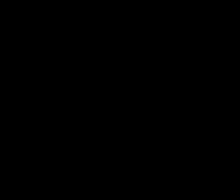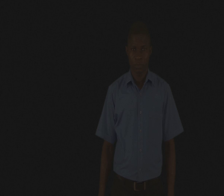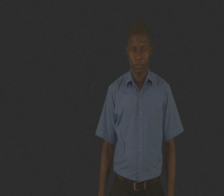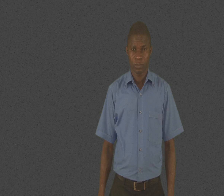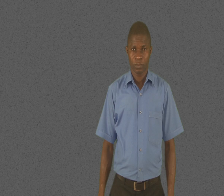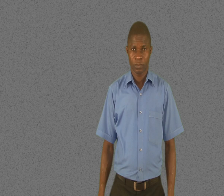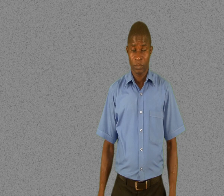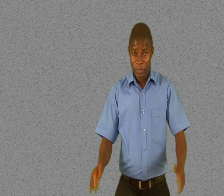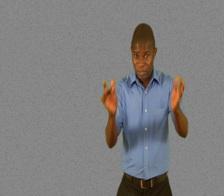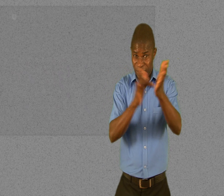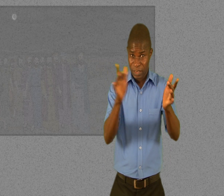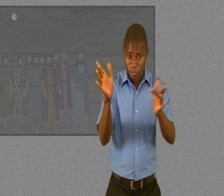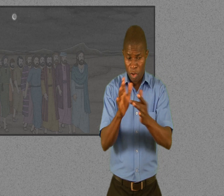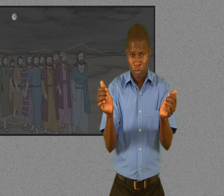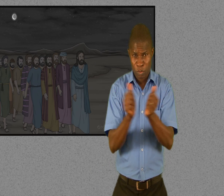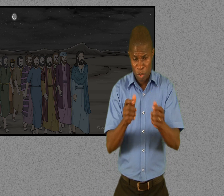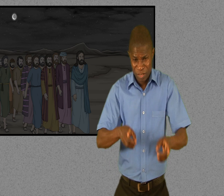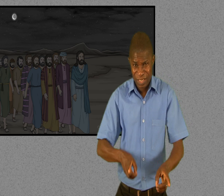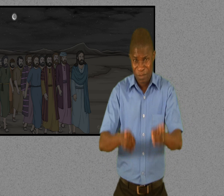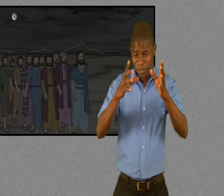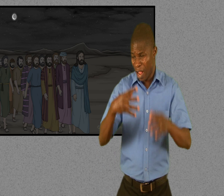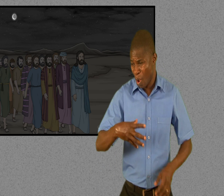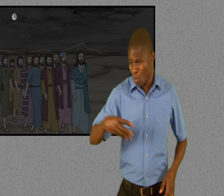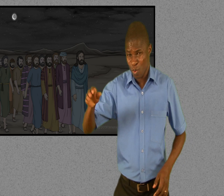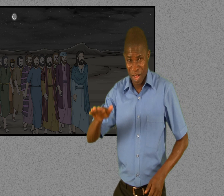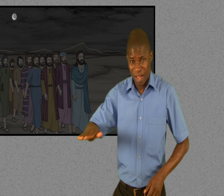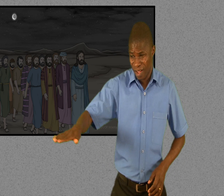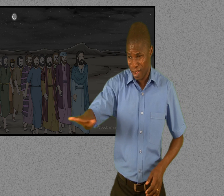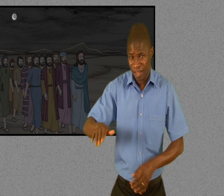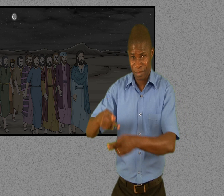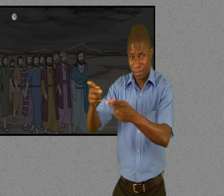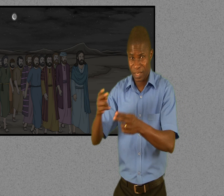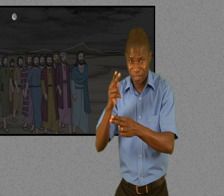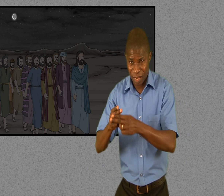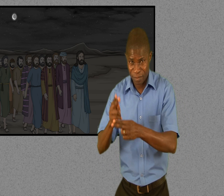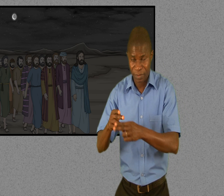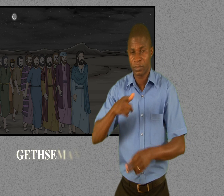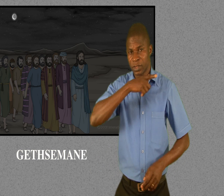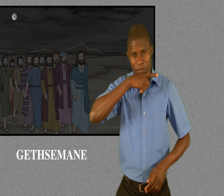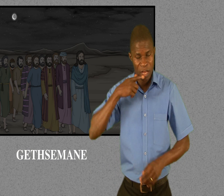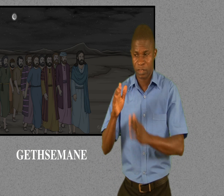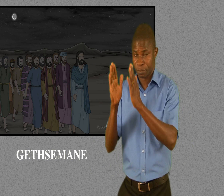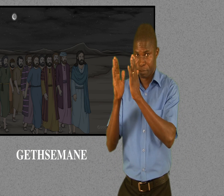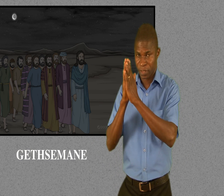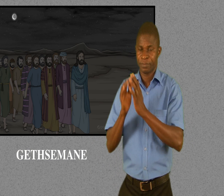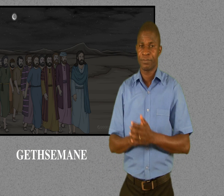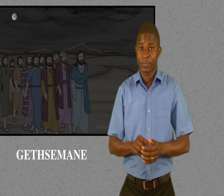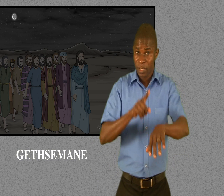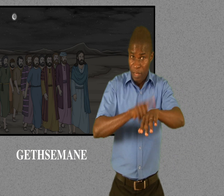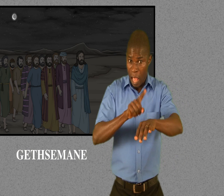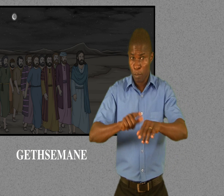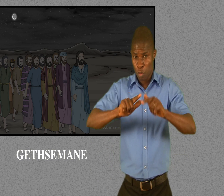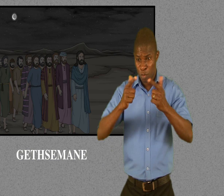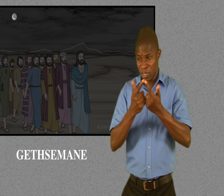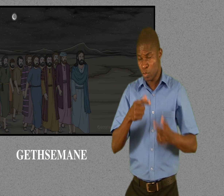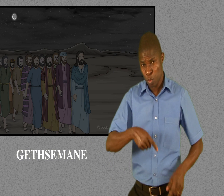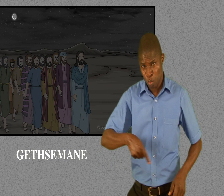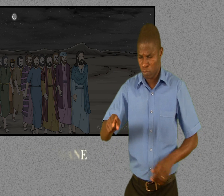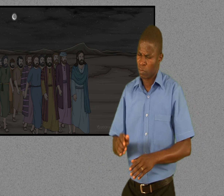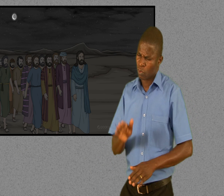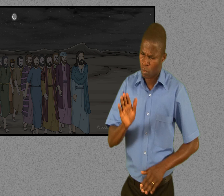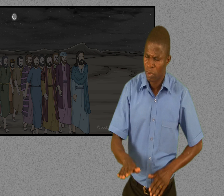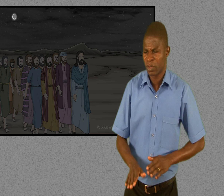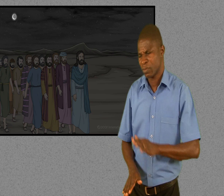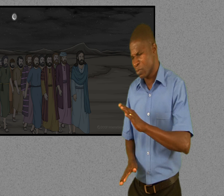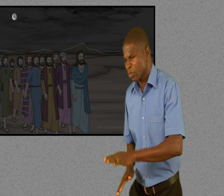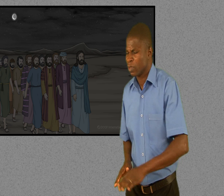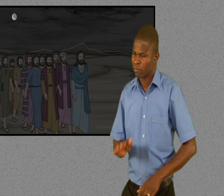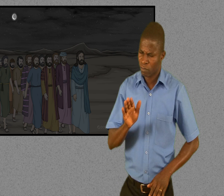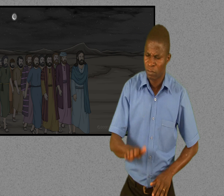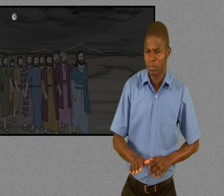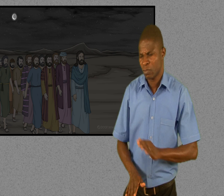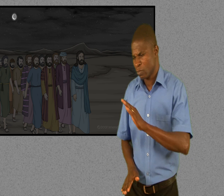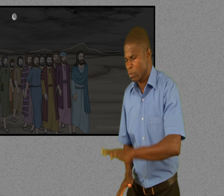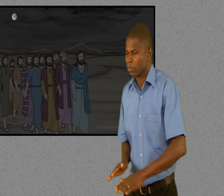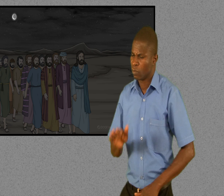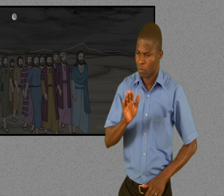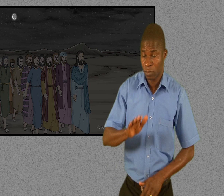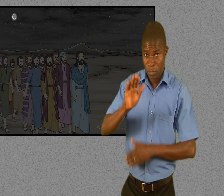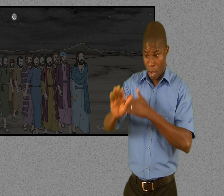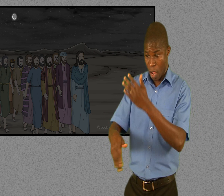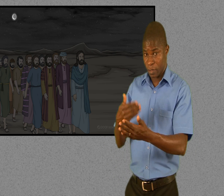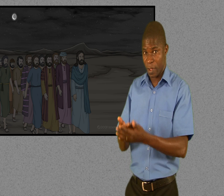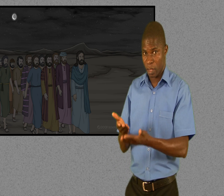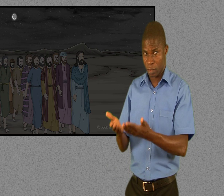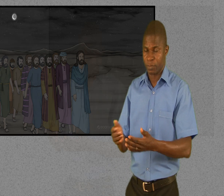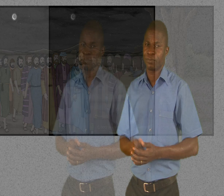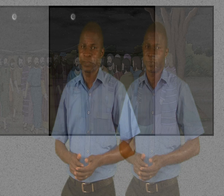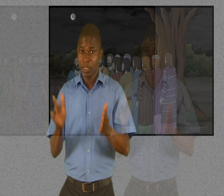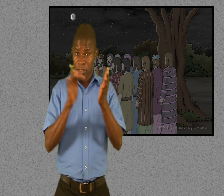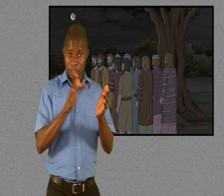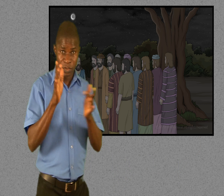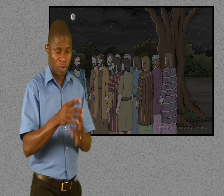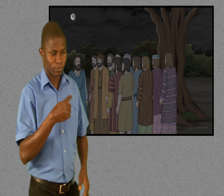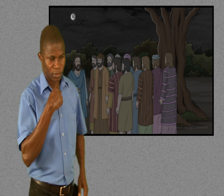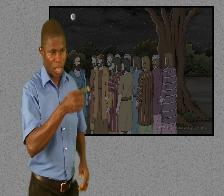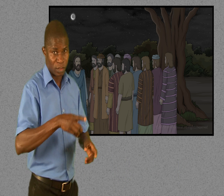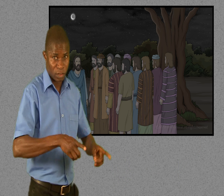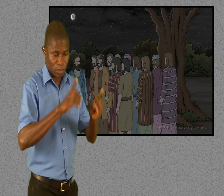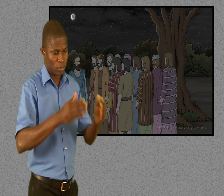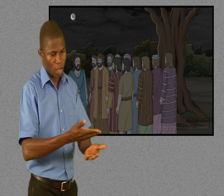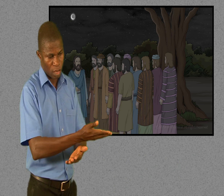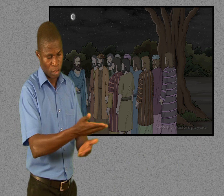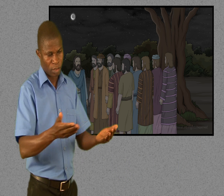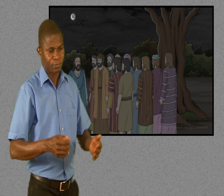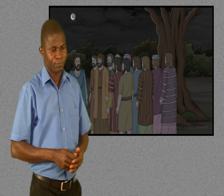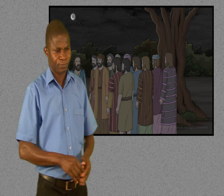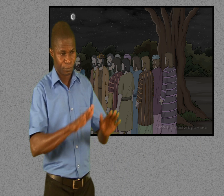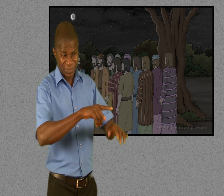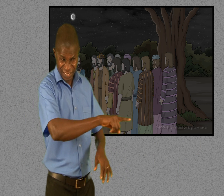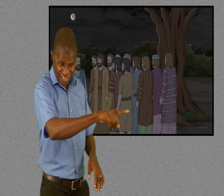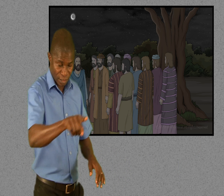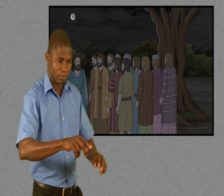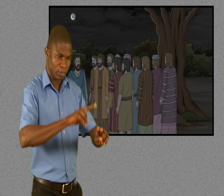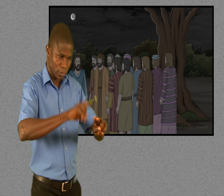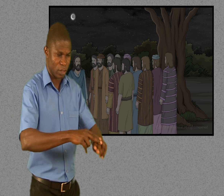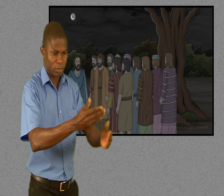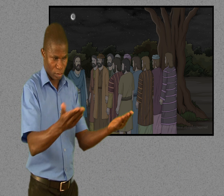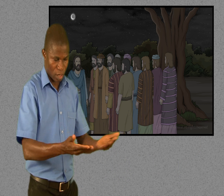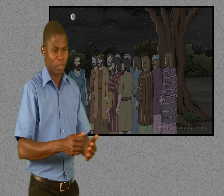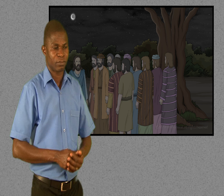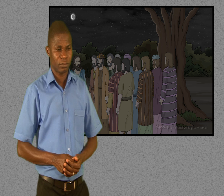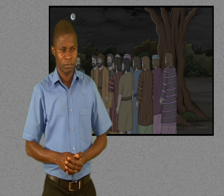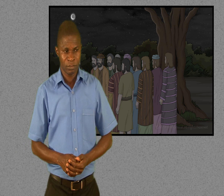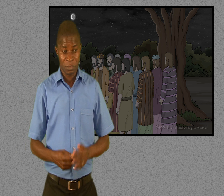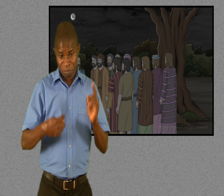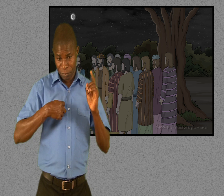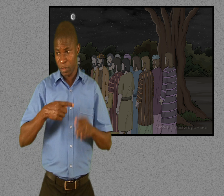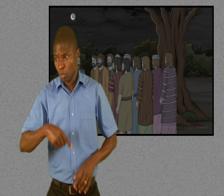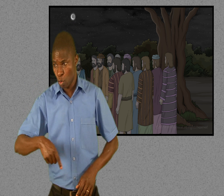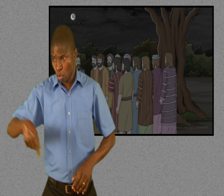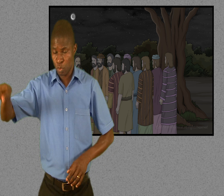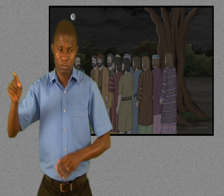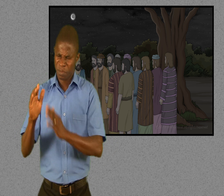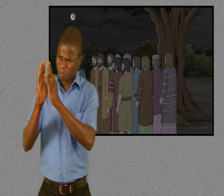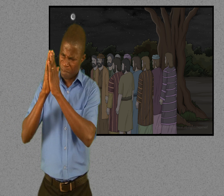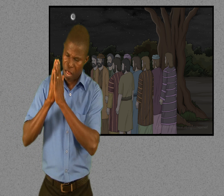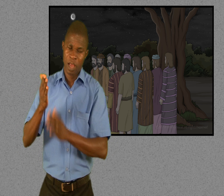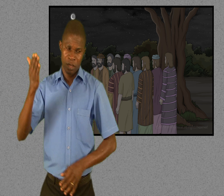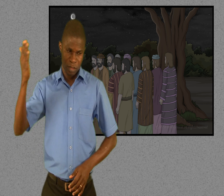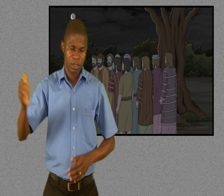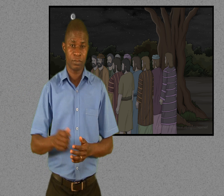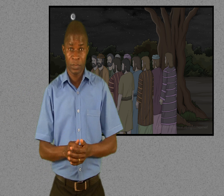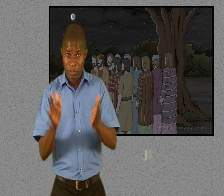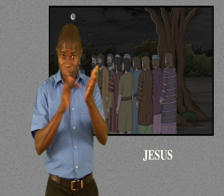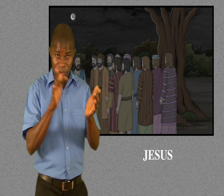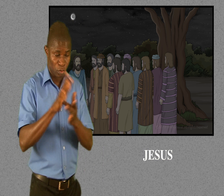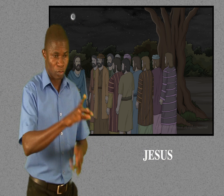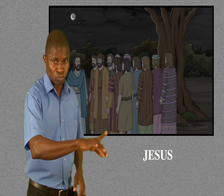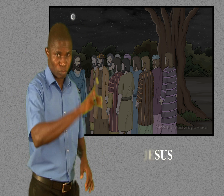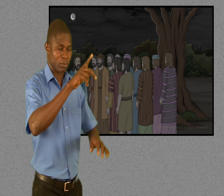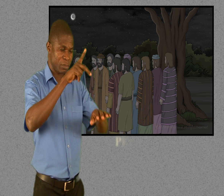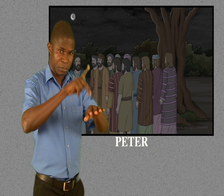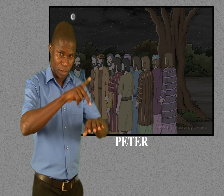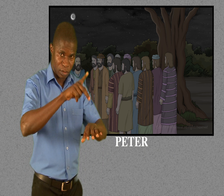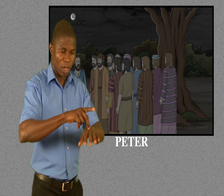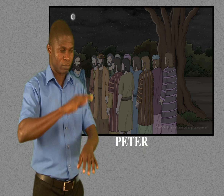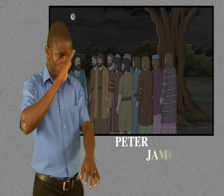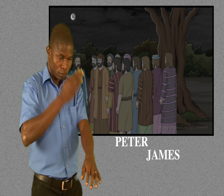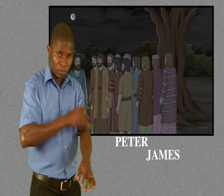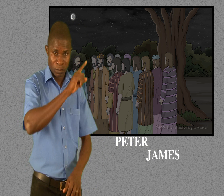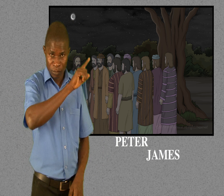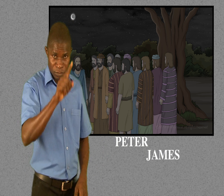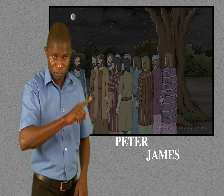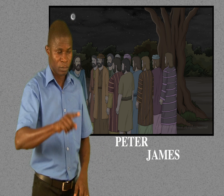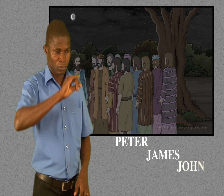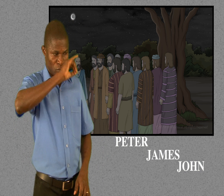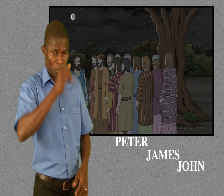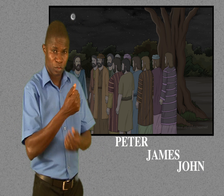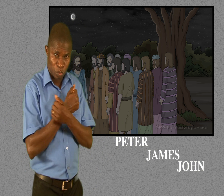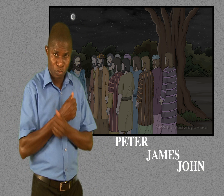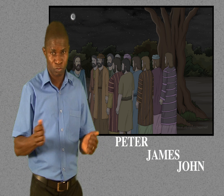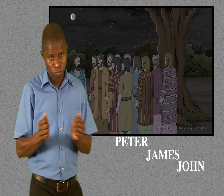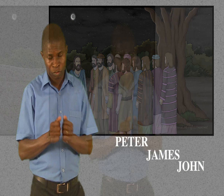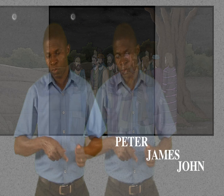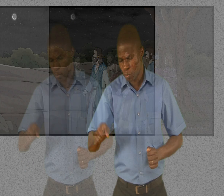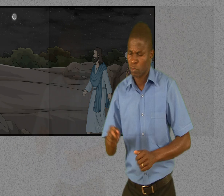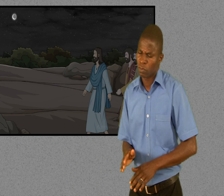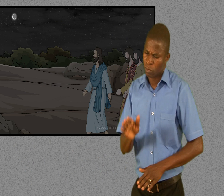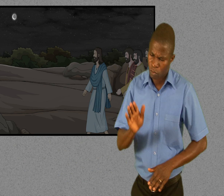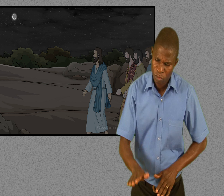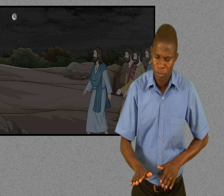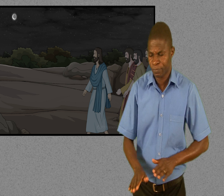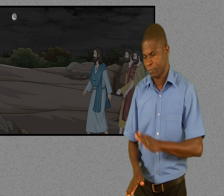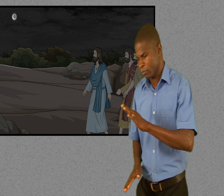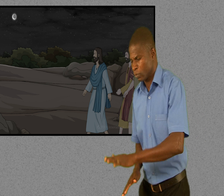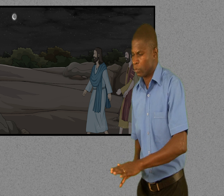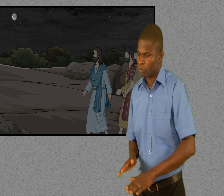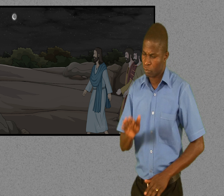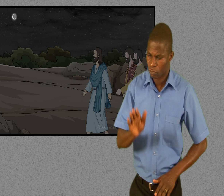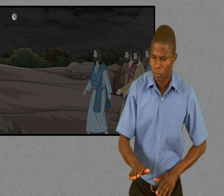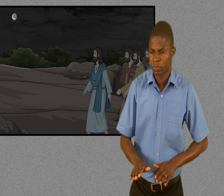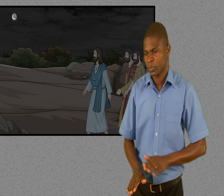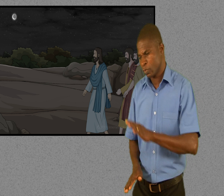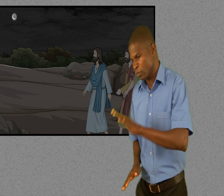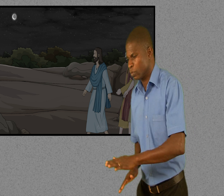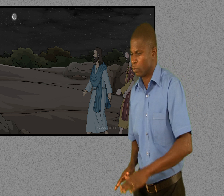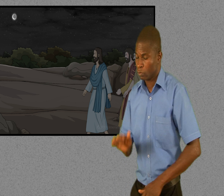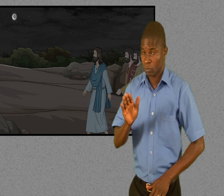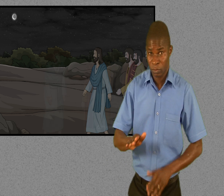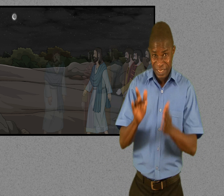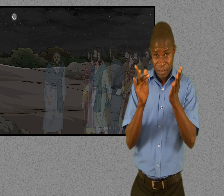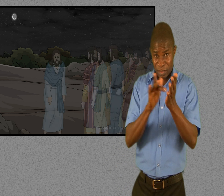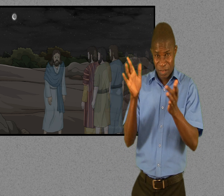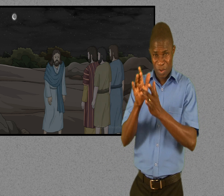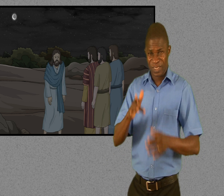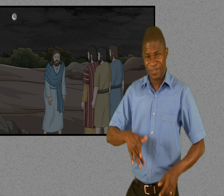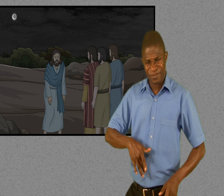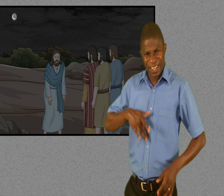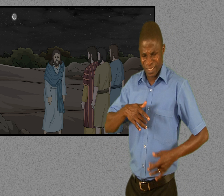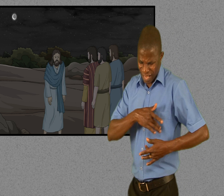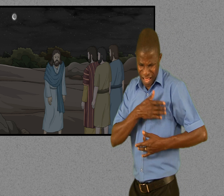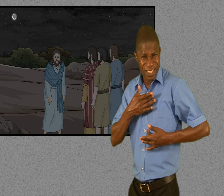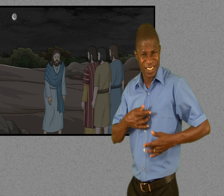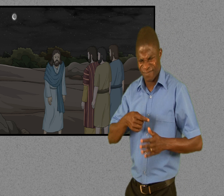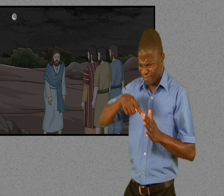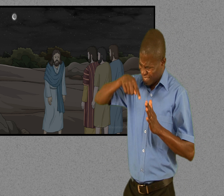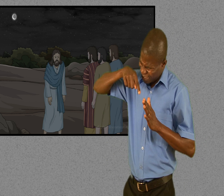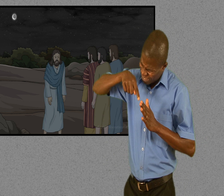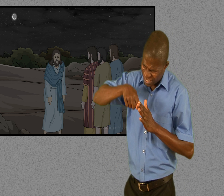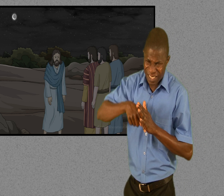At that time Jesus went with His disciples to a place called Gethsemane, and He told them, “Sit here while I go over there and pray.”